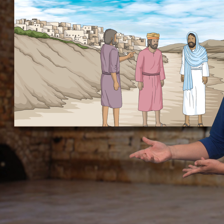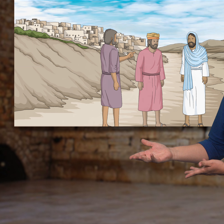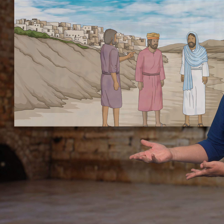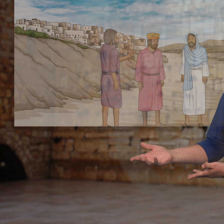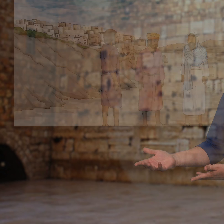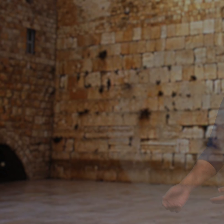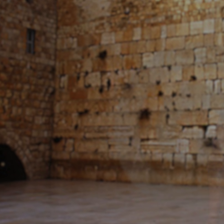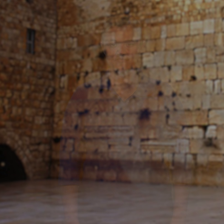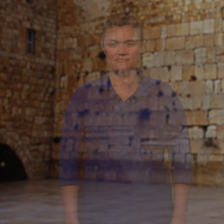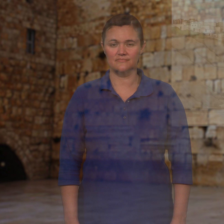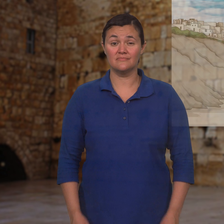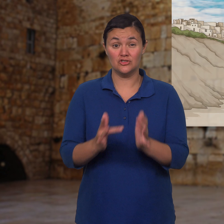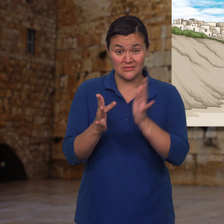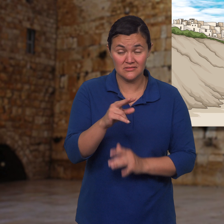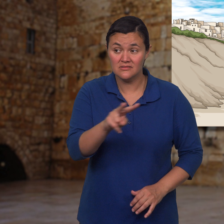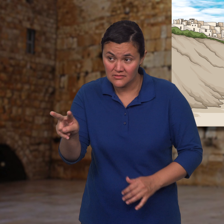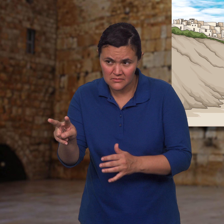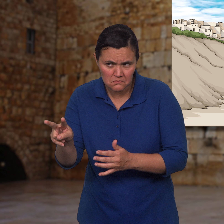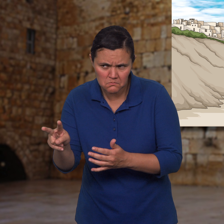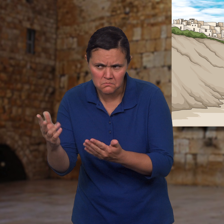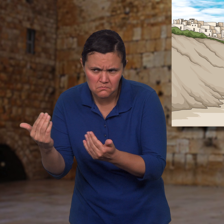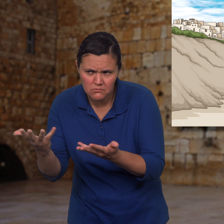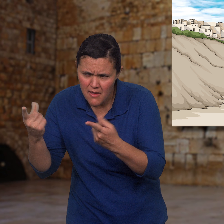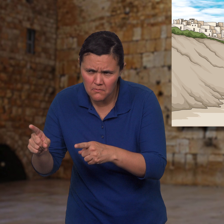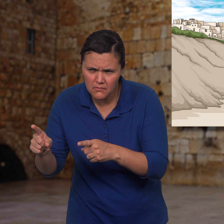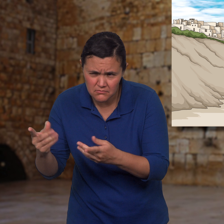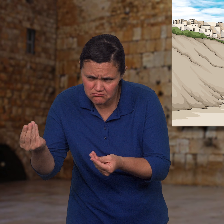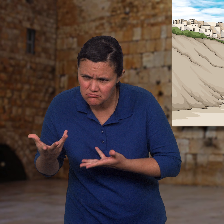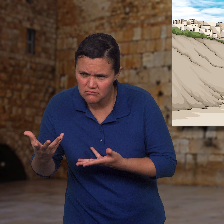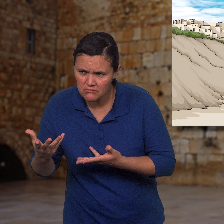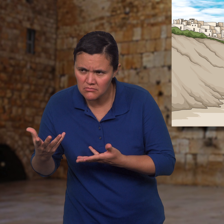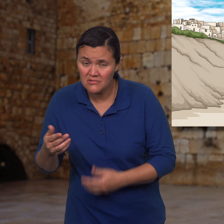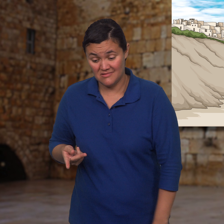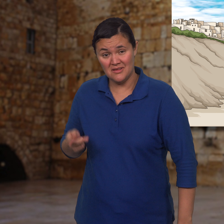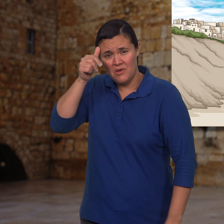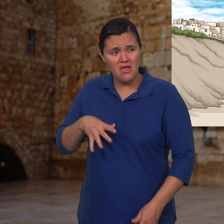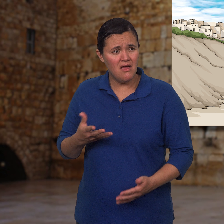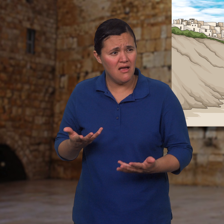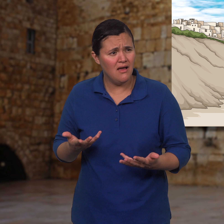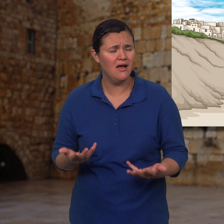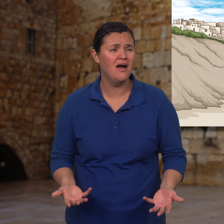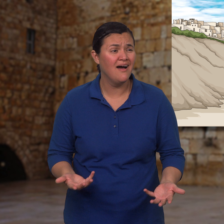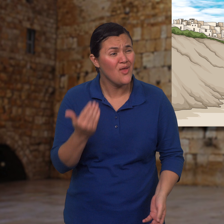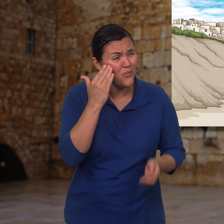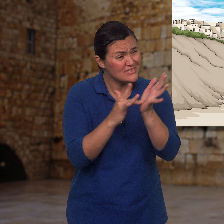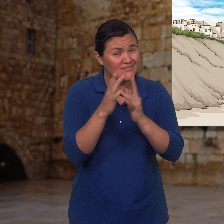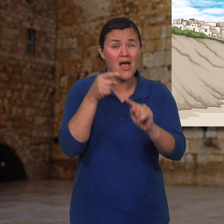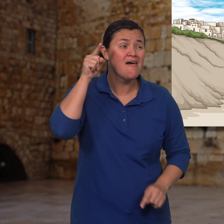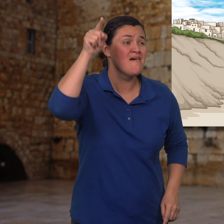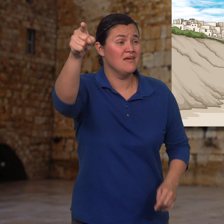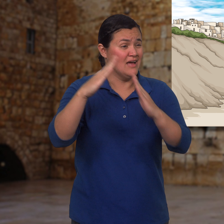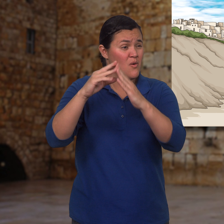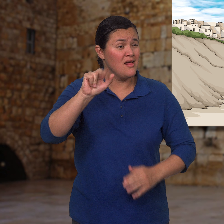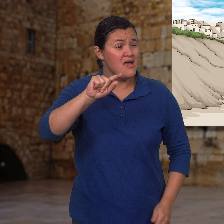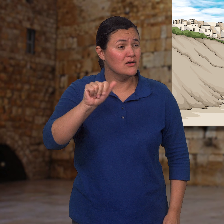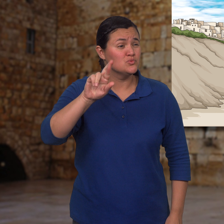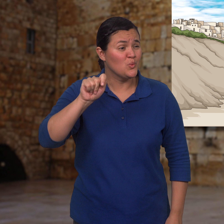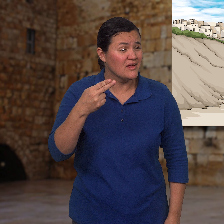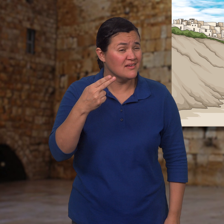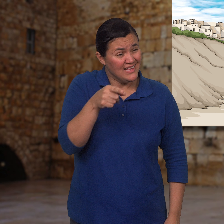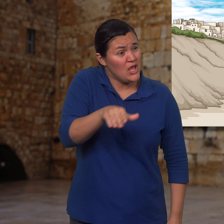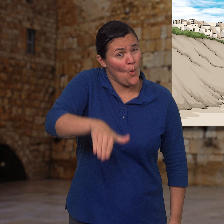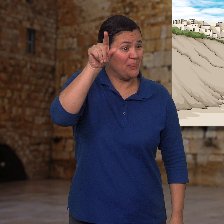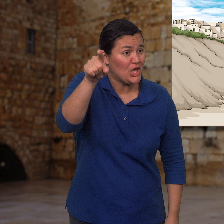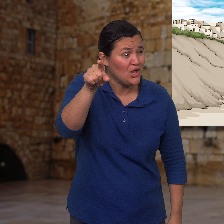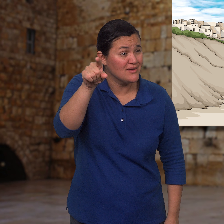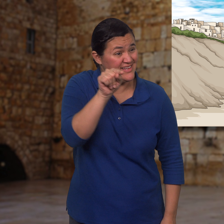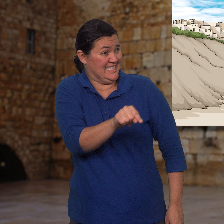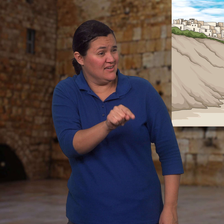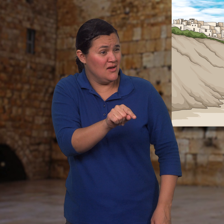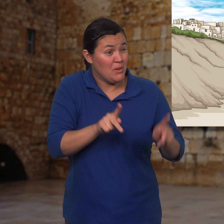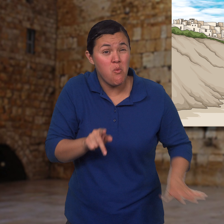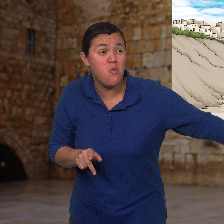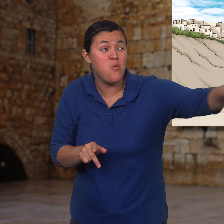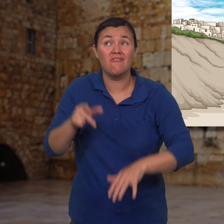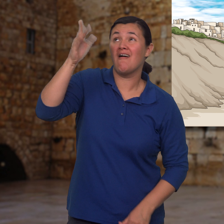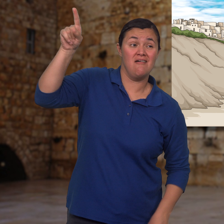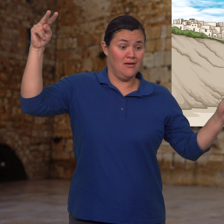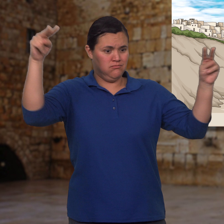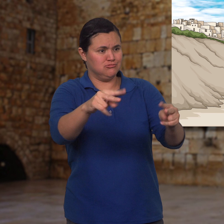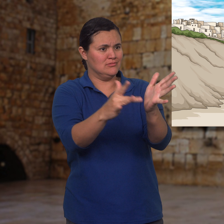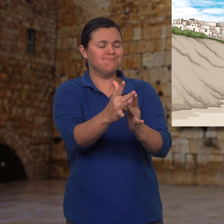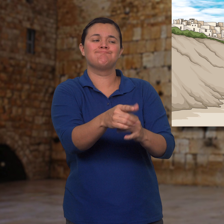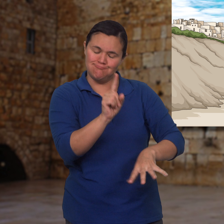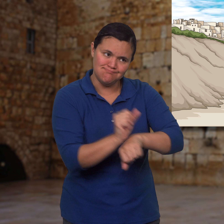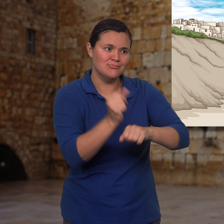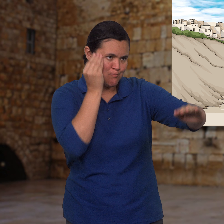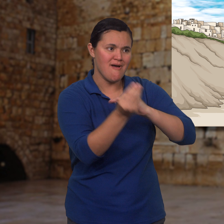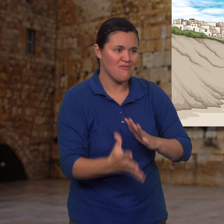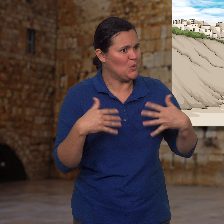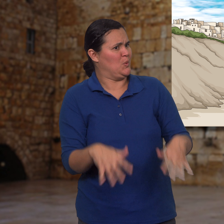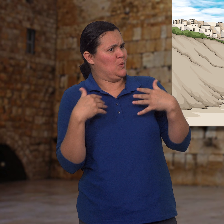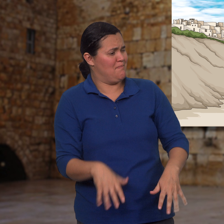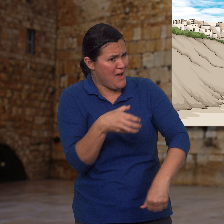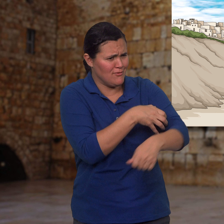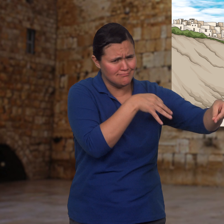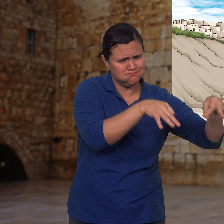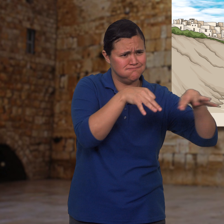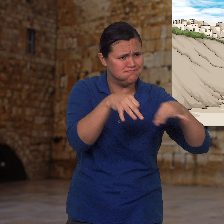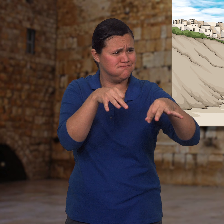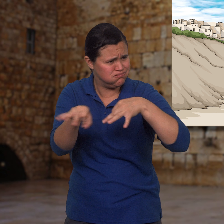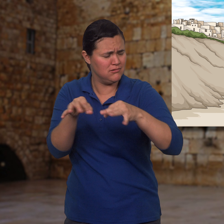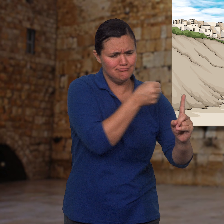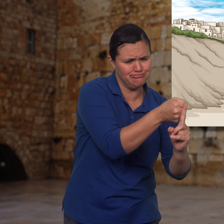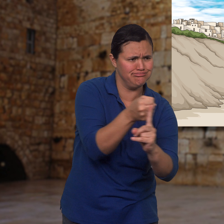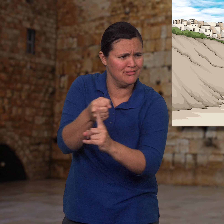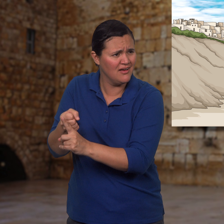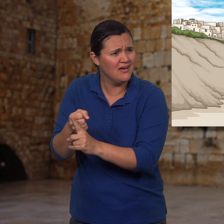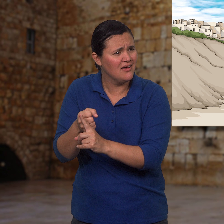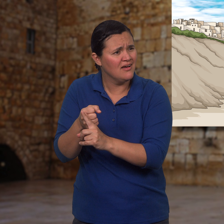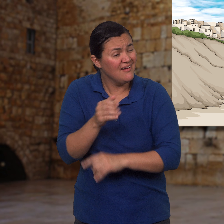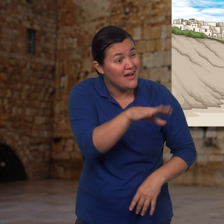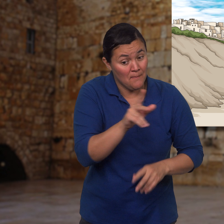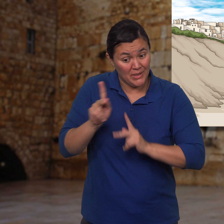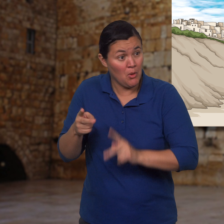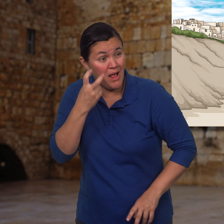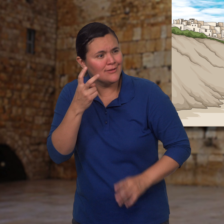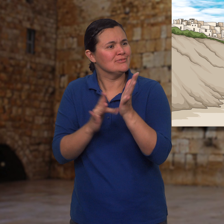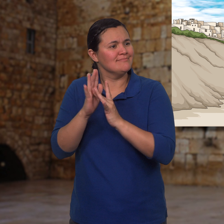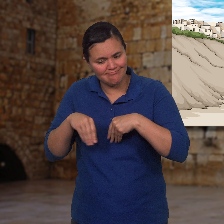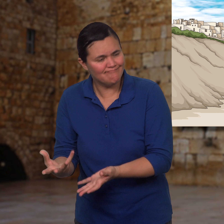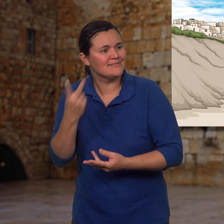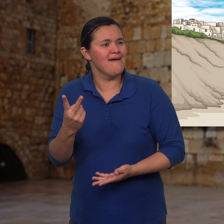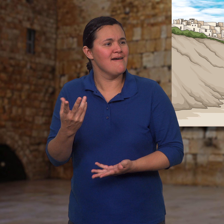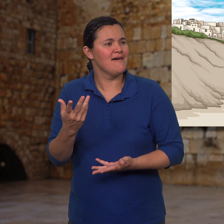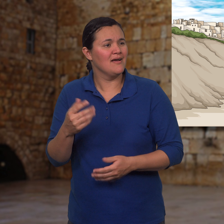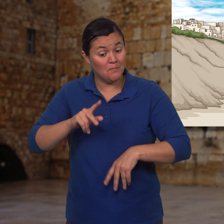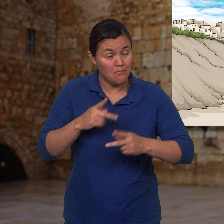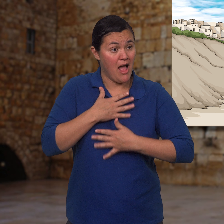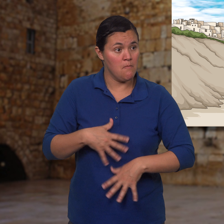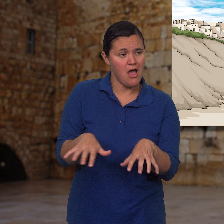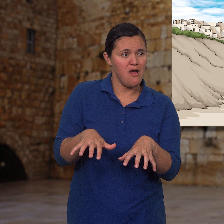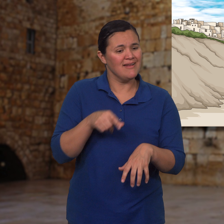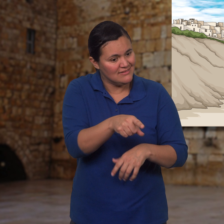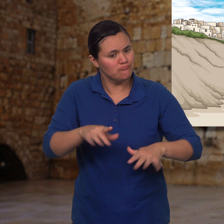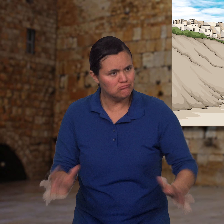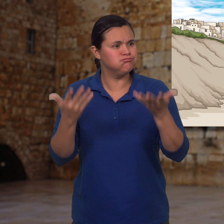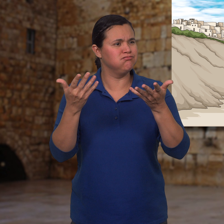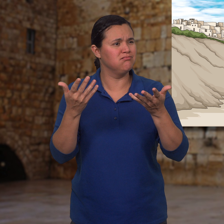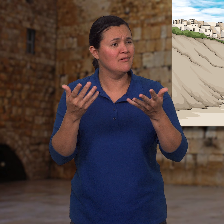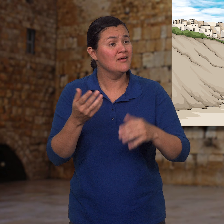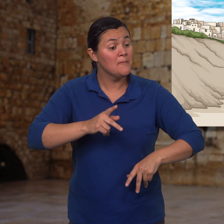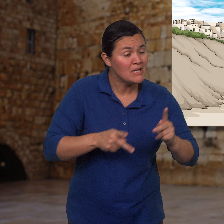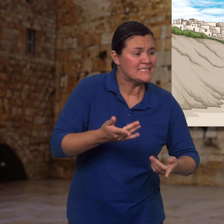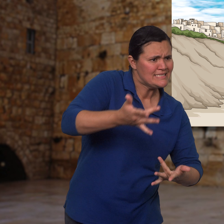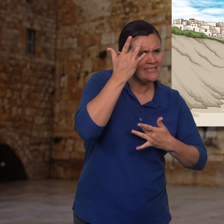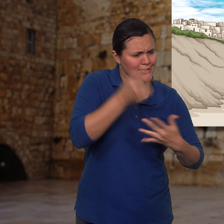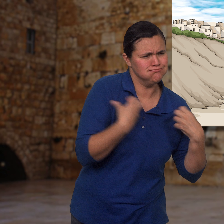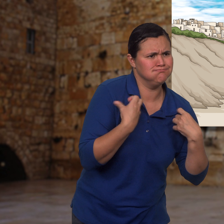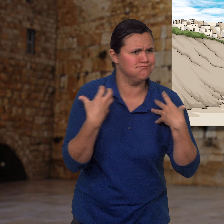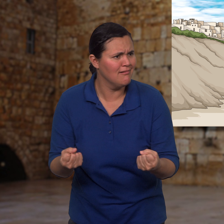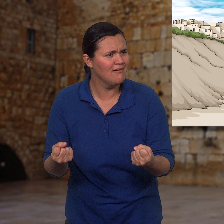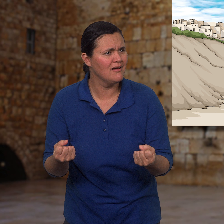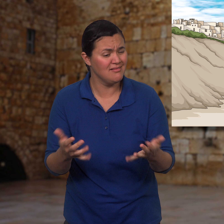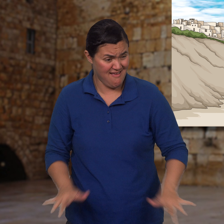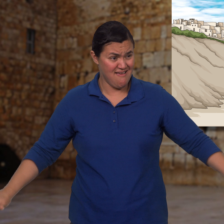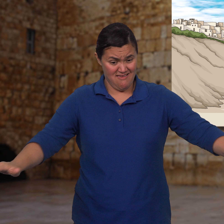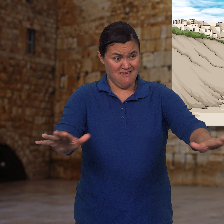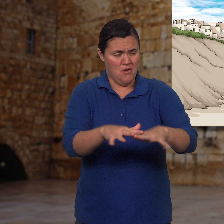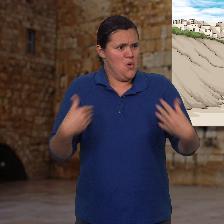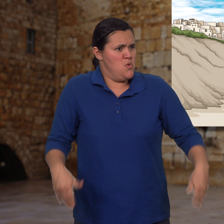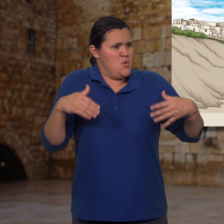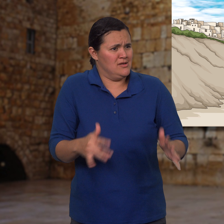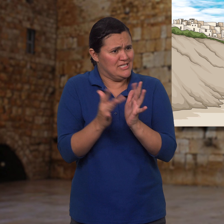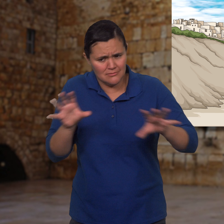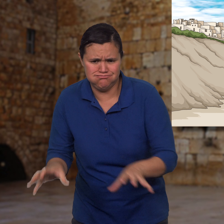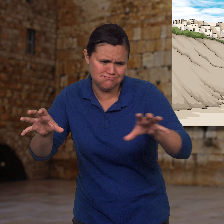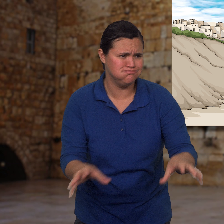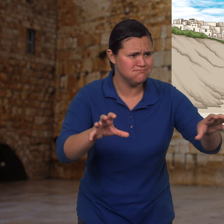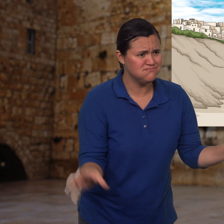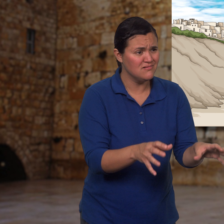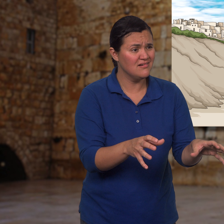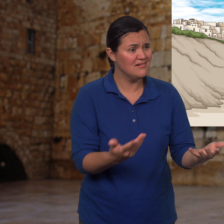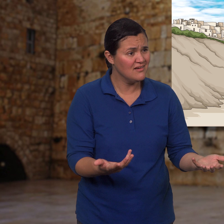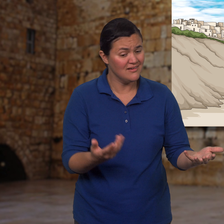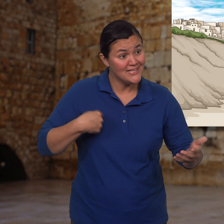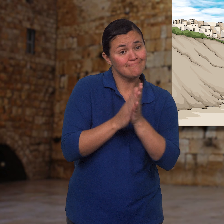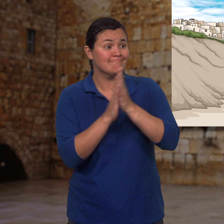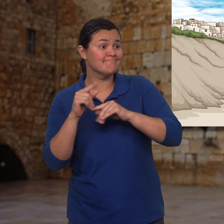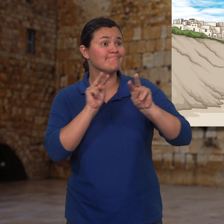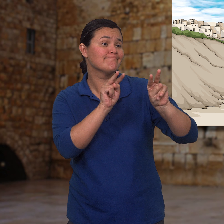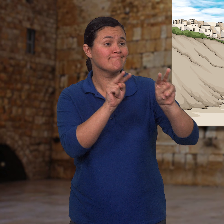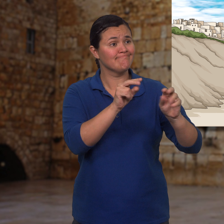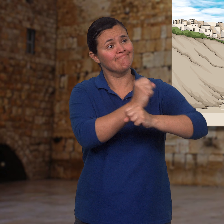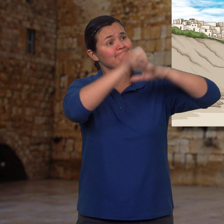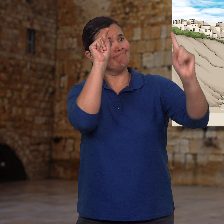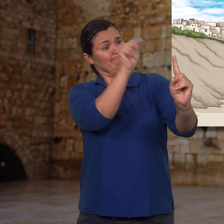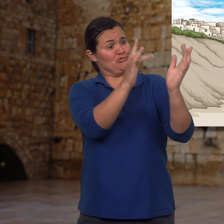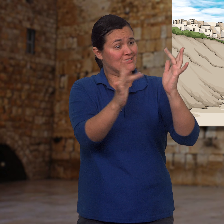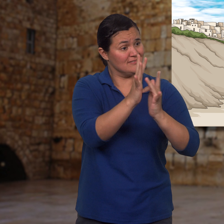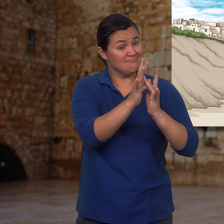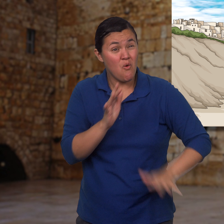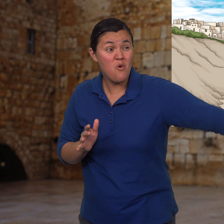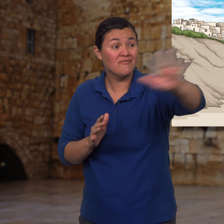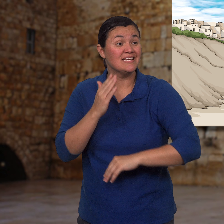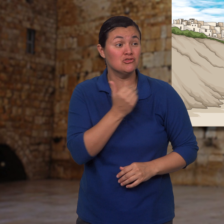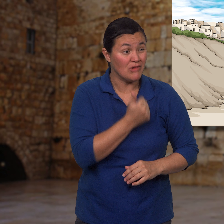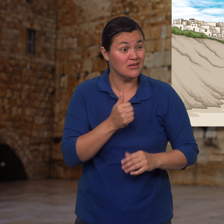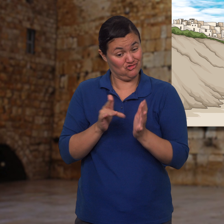“What things?” He asked. “The events involving Jesus of Nazareth,” they answered. “This man was a prophet, powerful in speech and action before God and all the people. Our chief priests and rulers delivered Him up to the sentence of death, and they crucified Him.